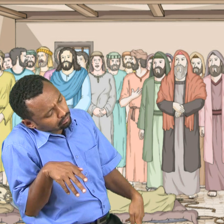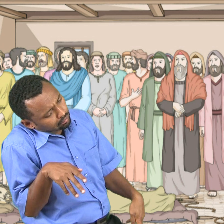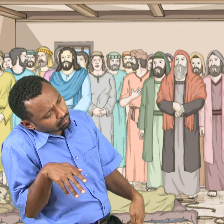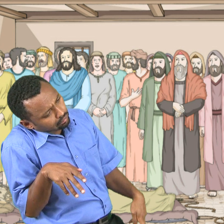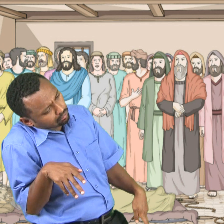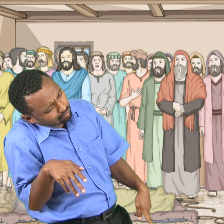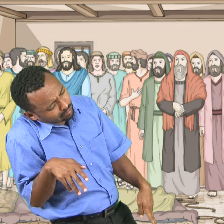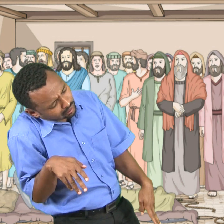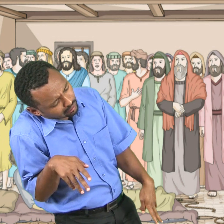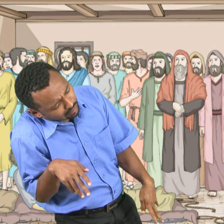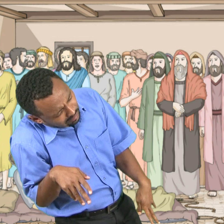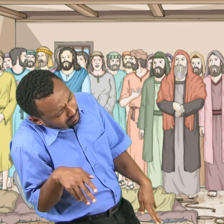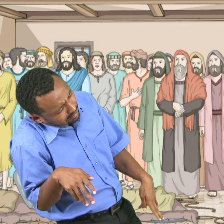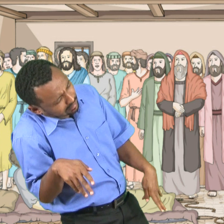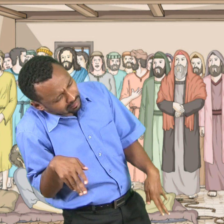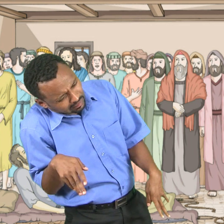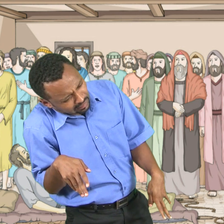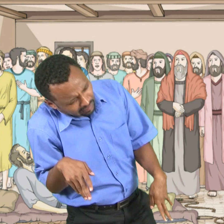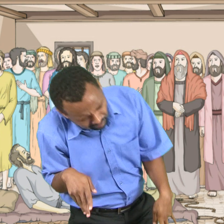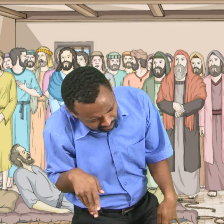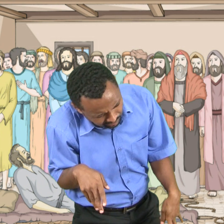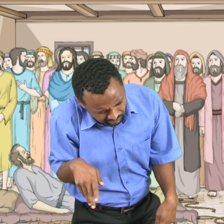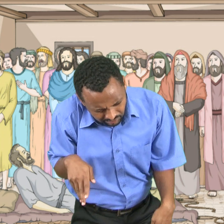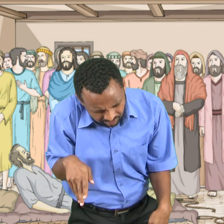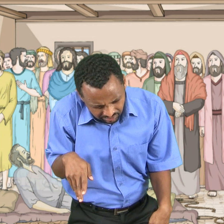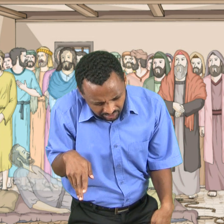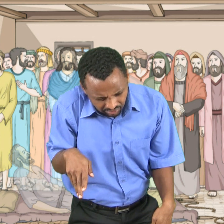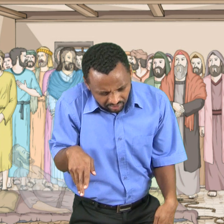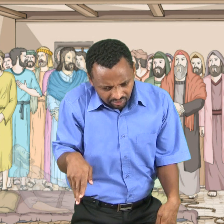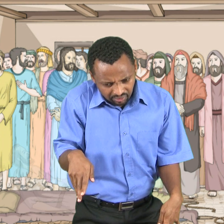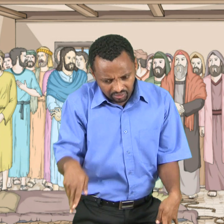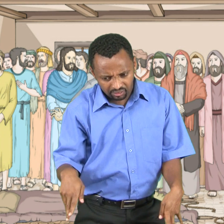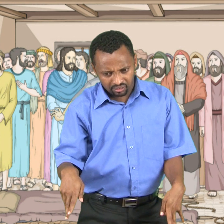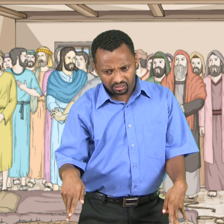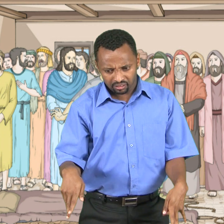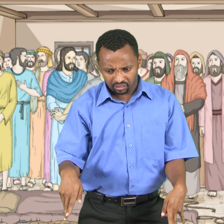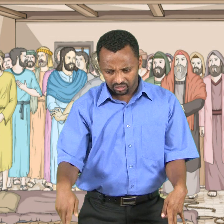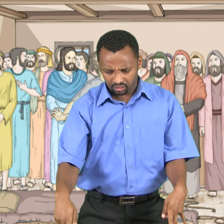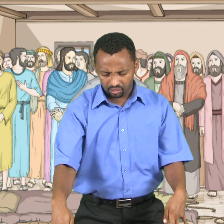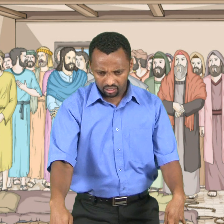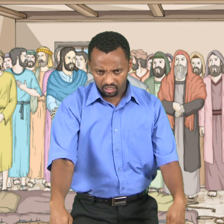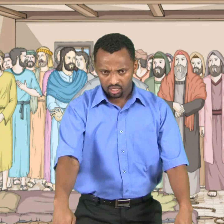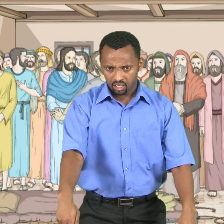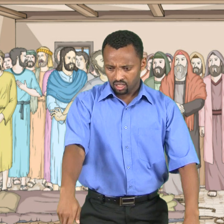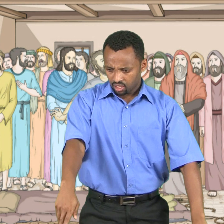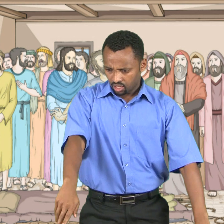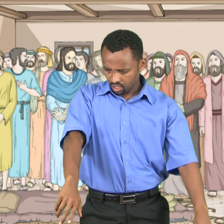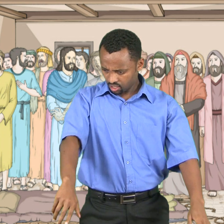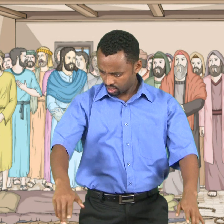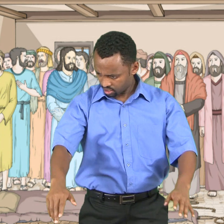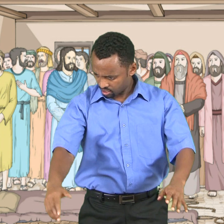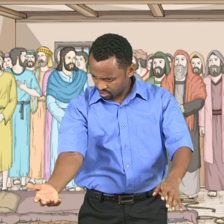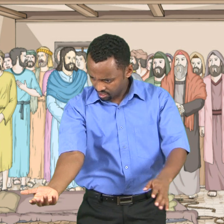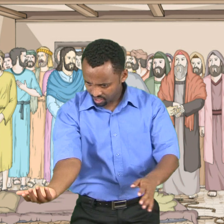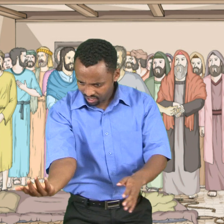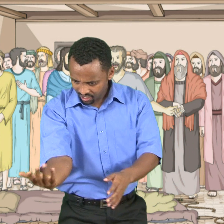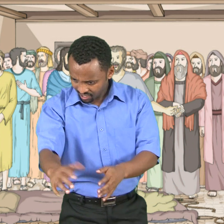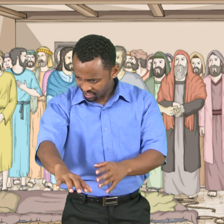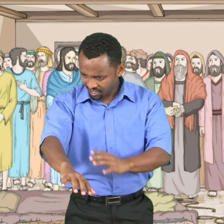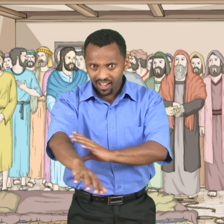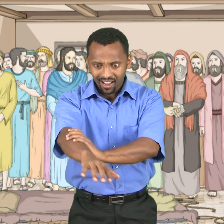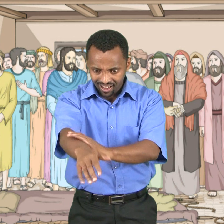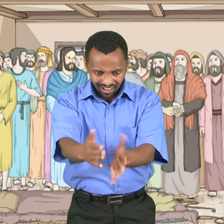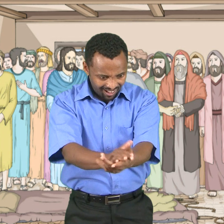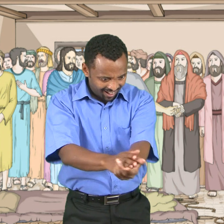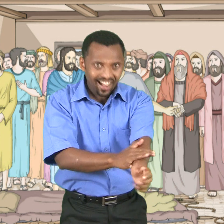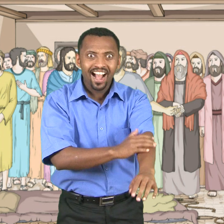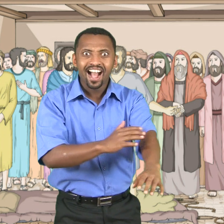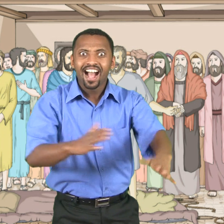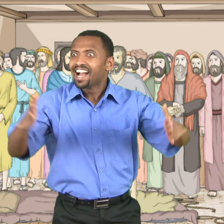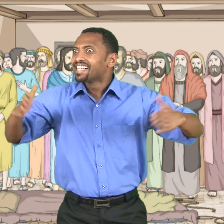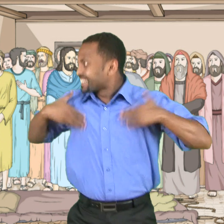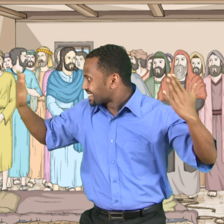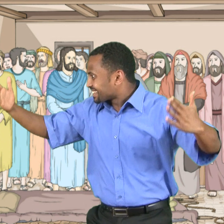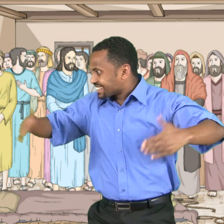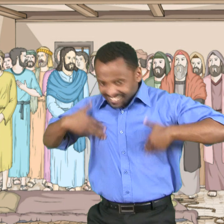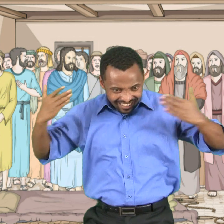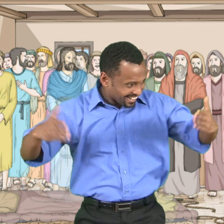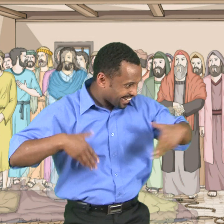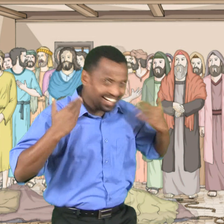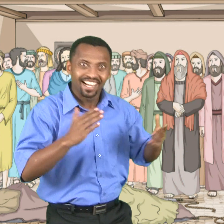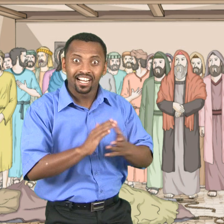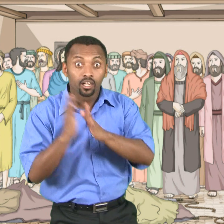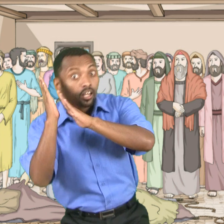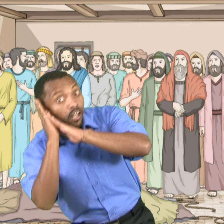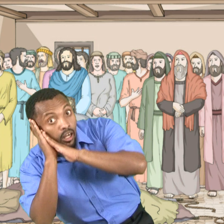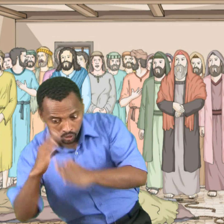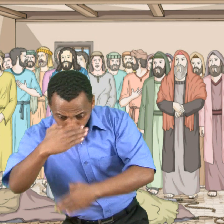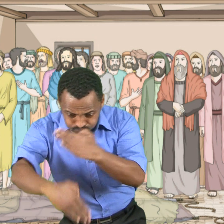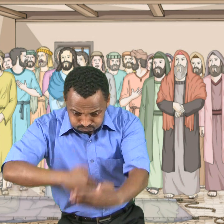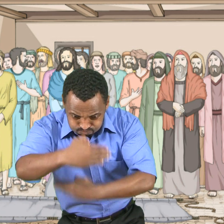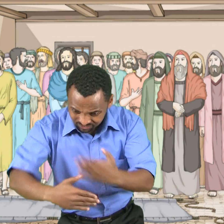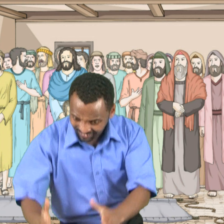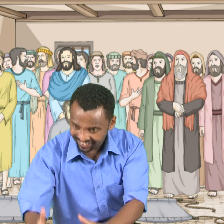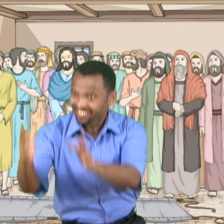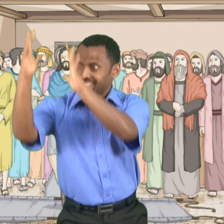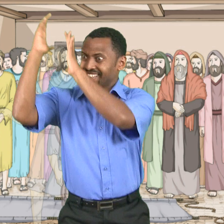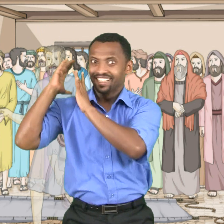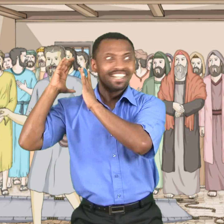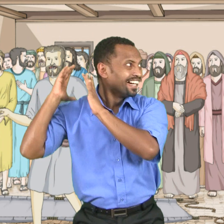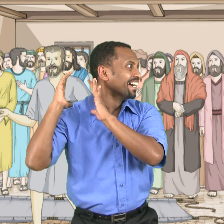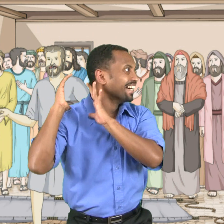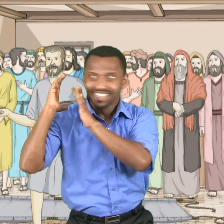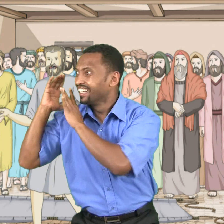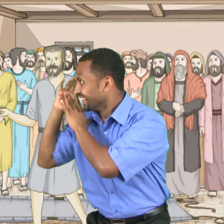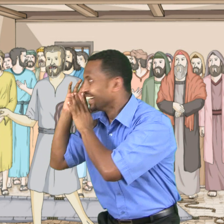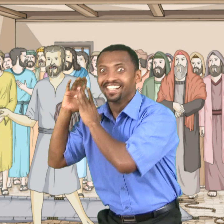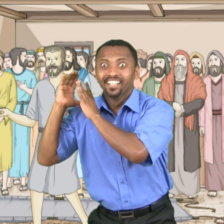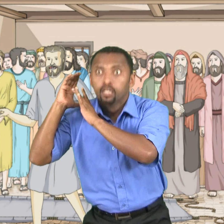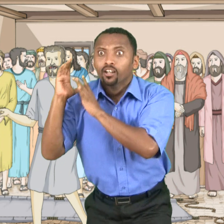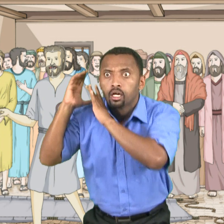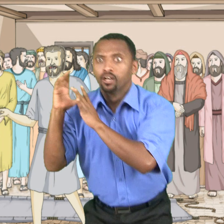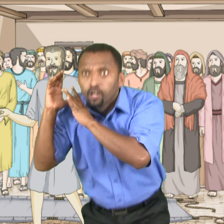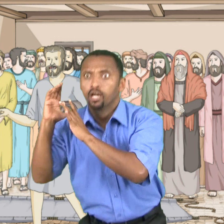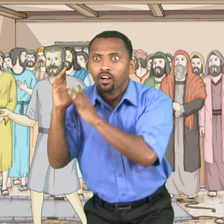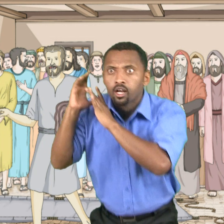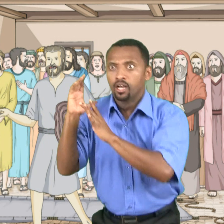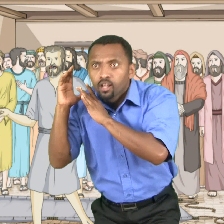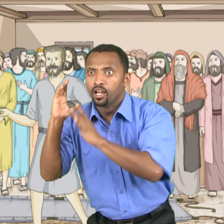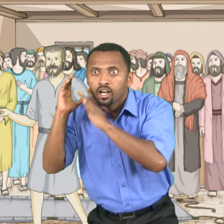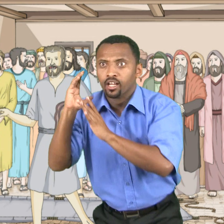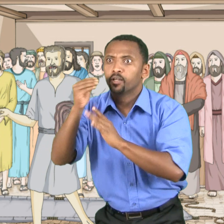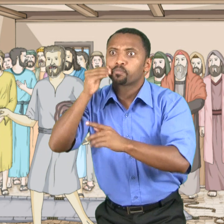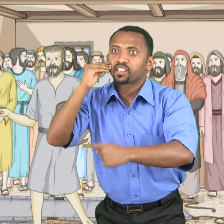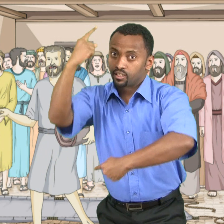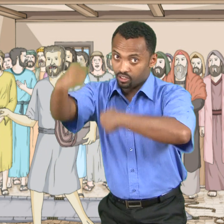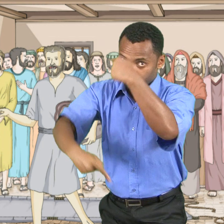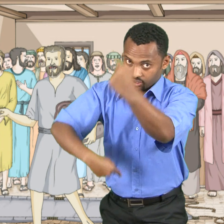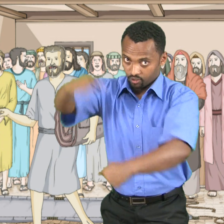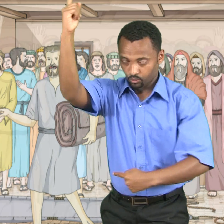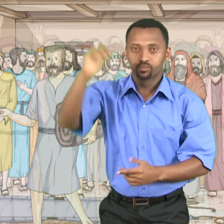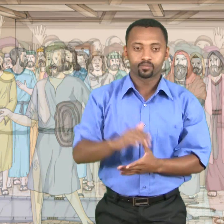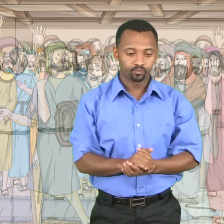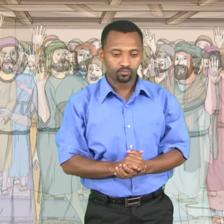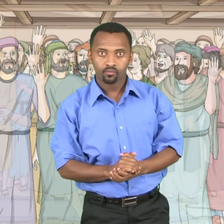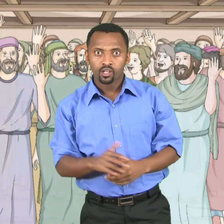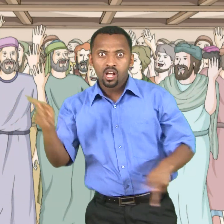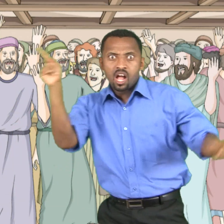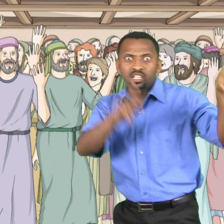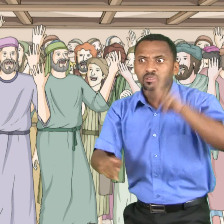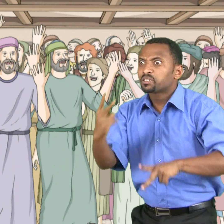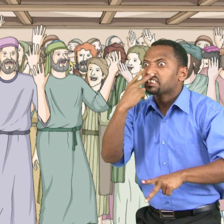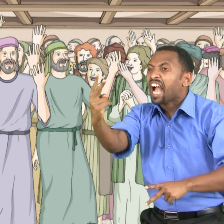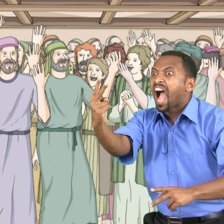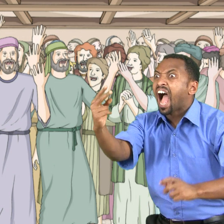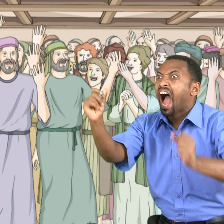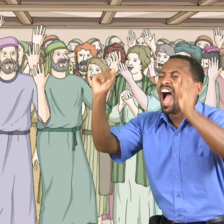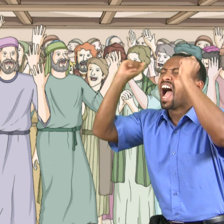And immediately the man got up, picked up his mat, and walked out in front of them all.